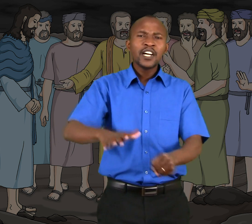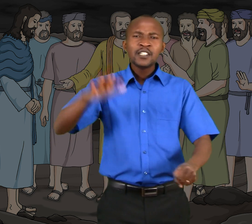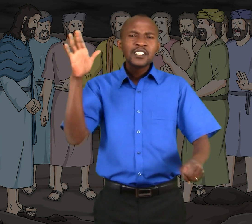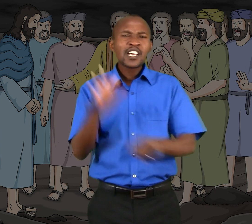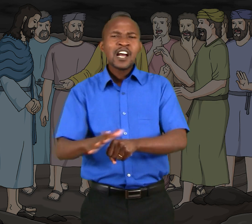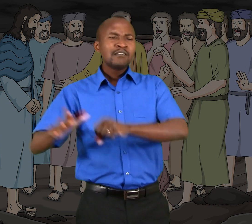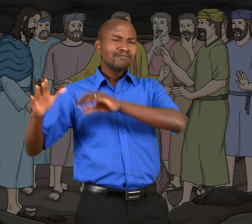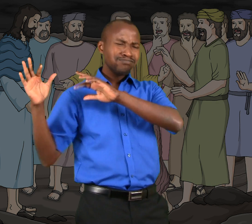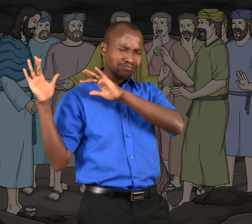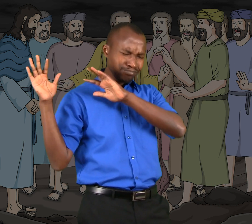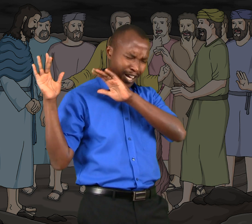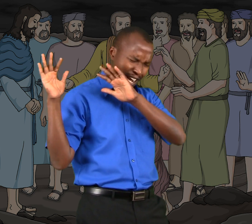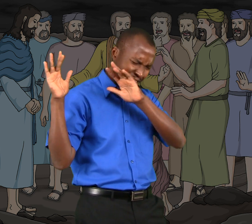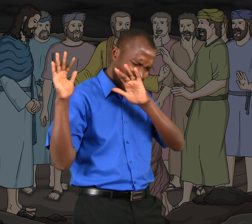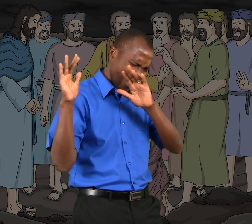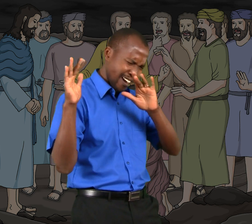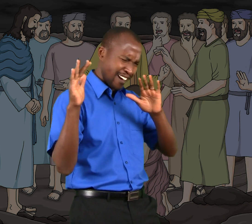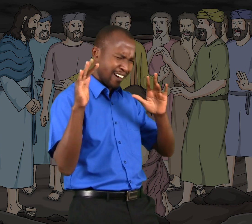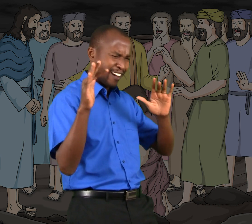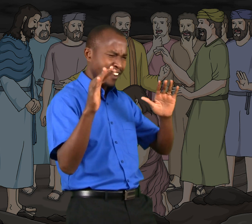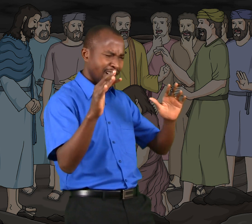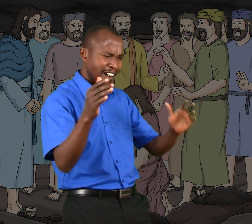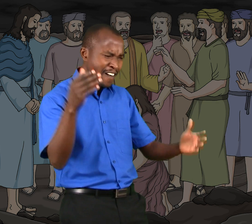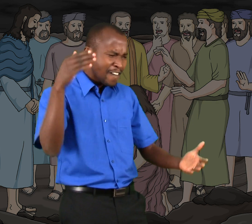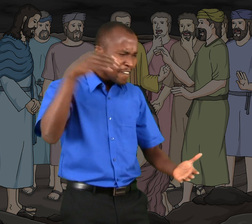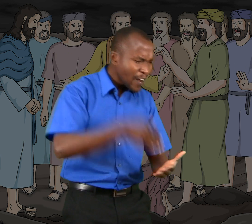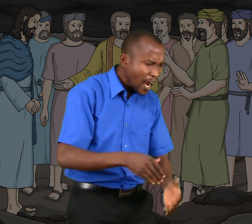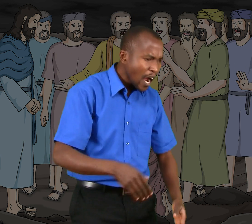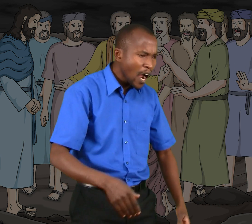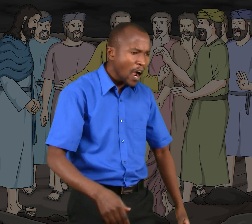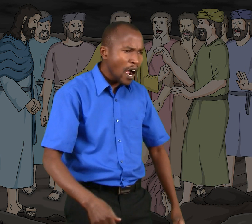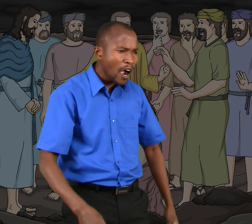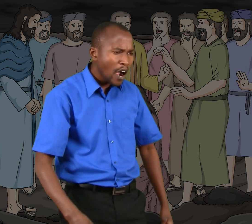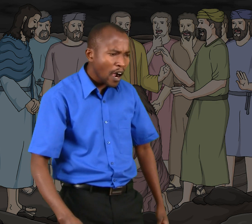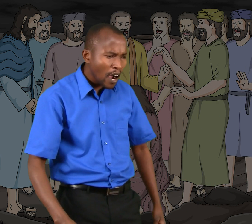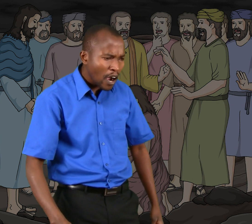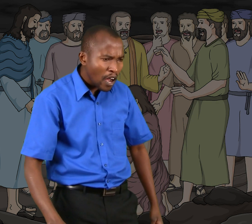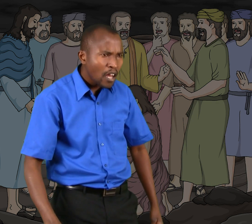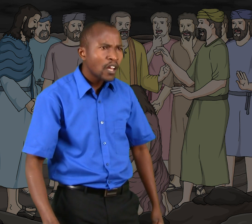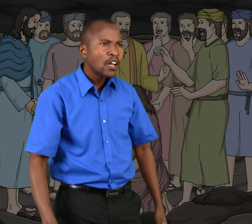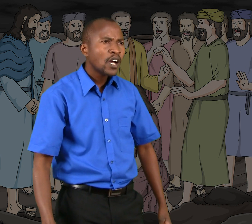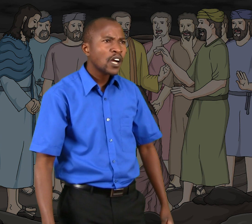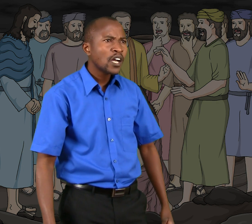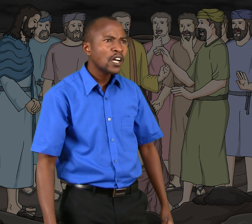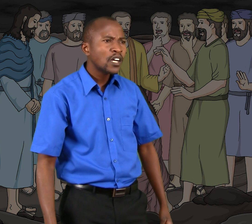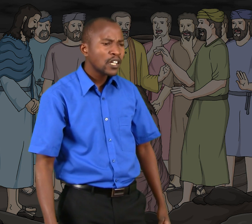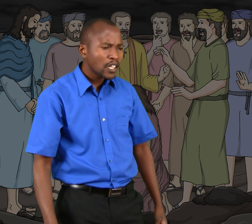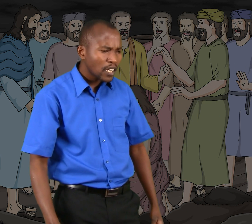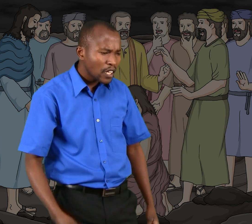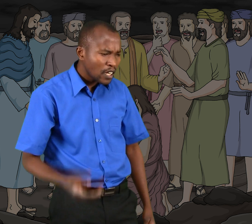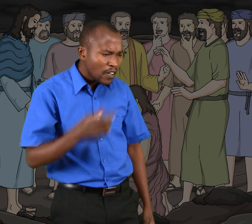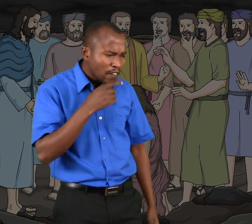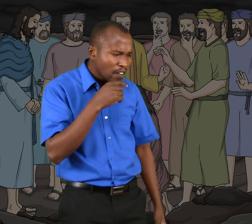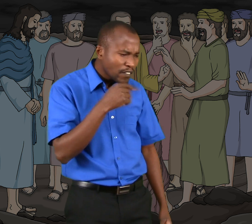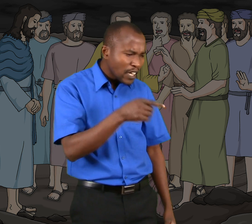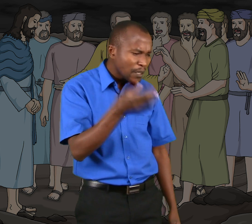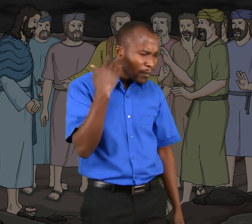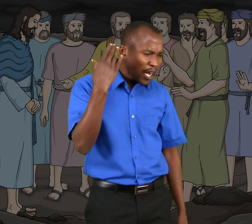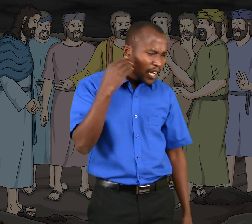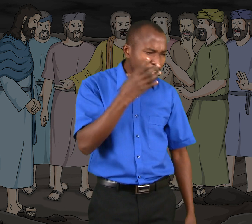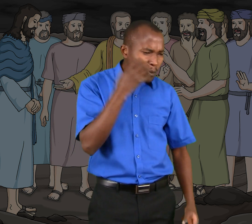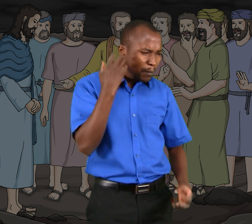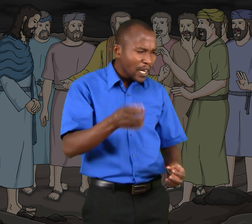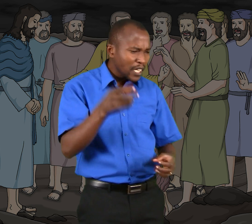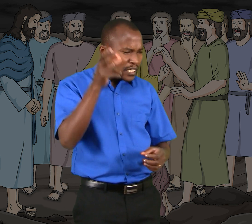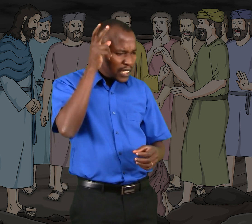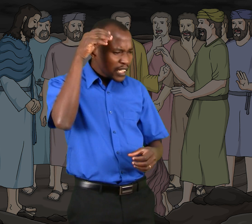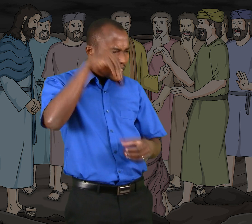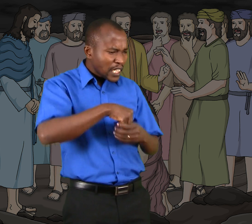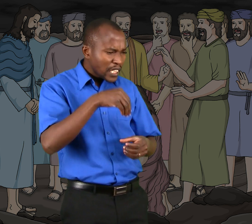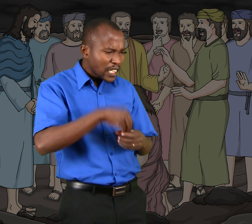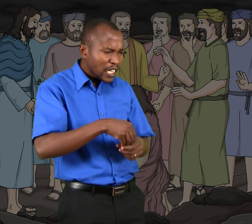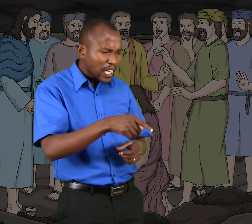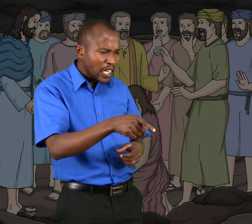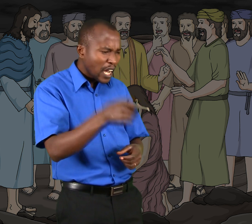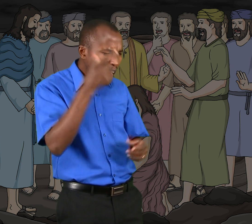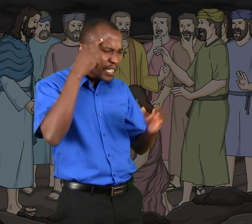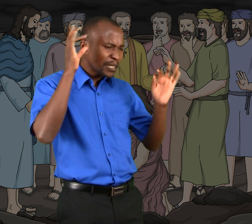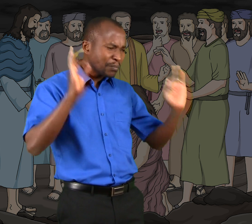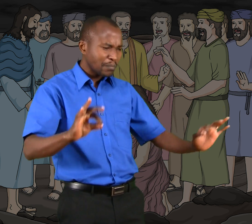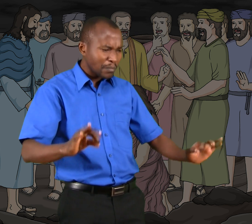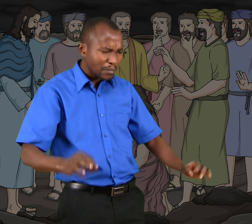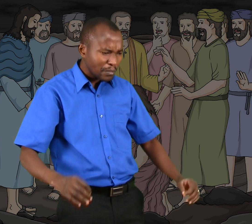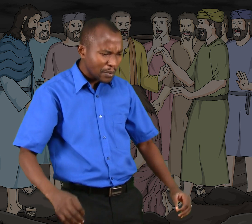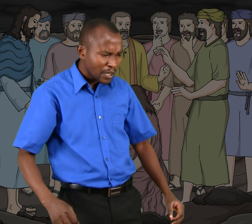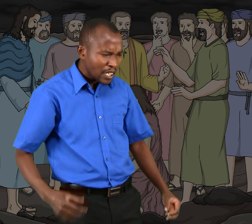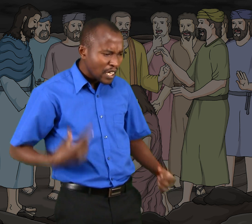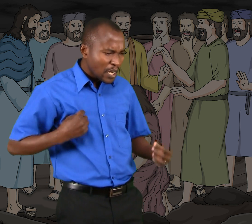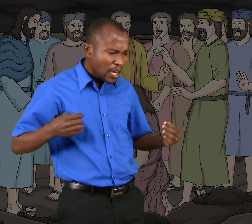and they were afraid.